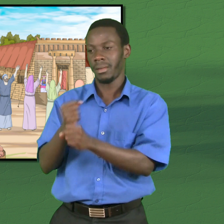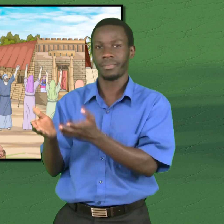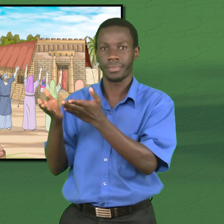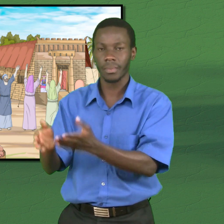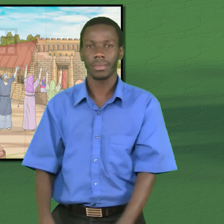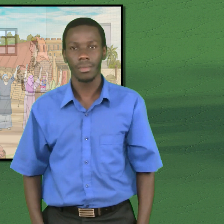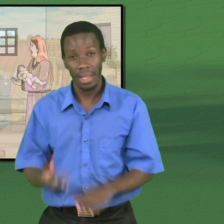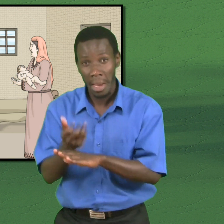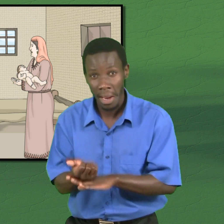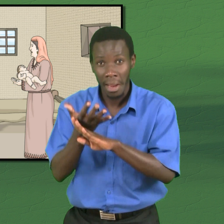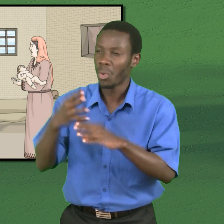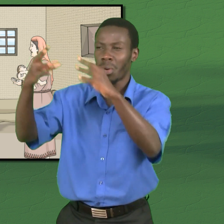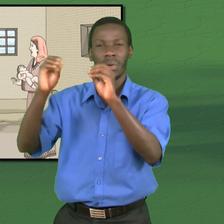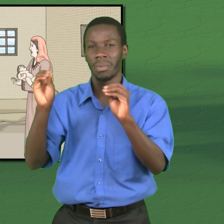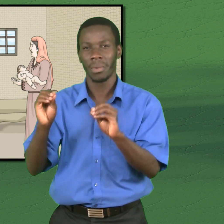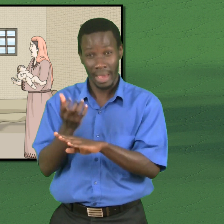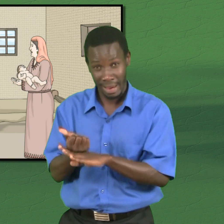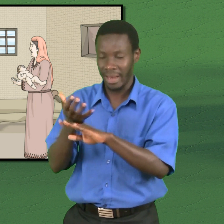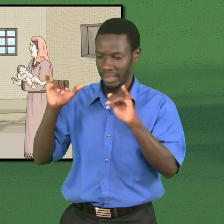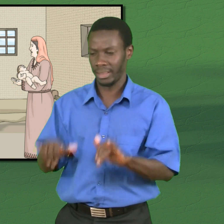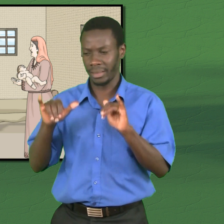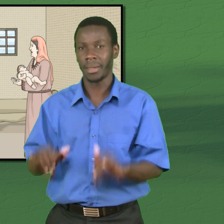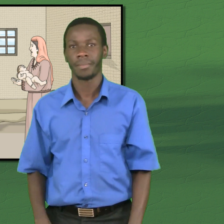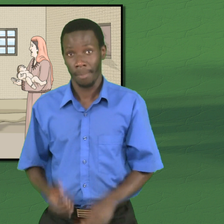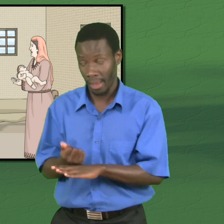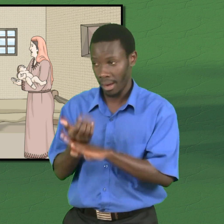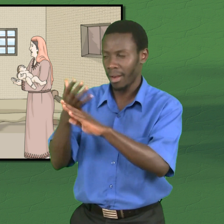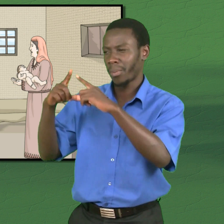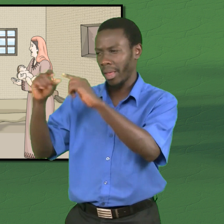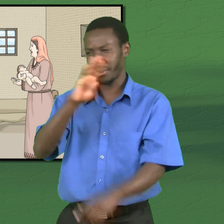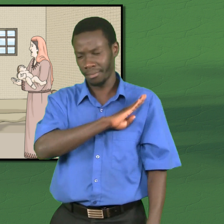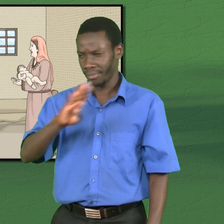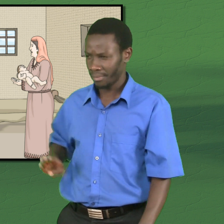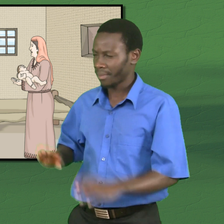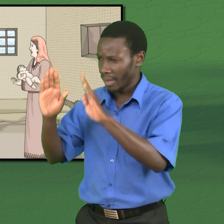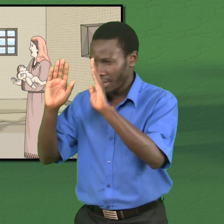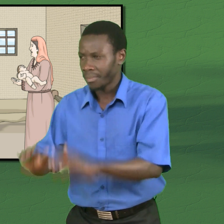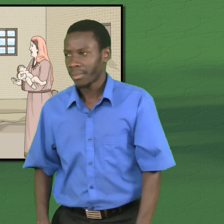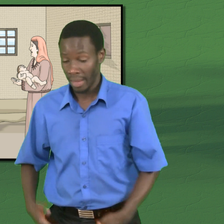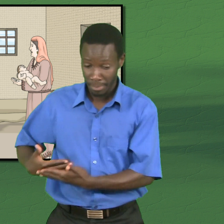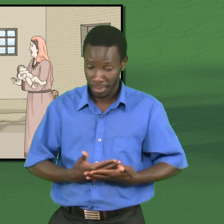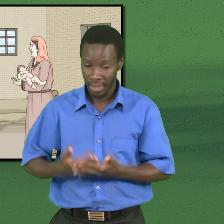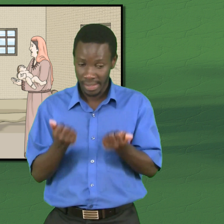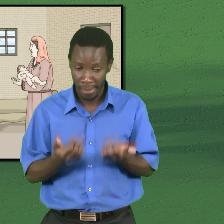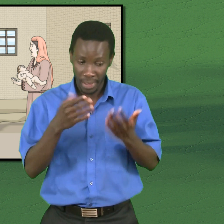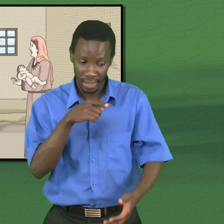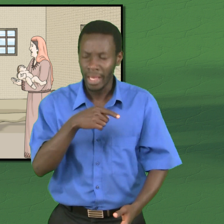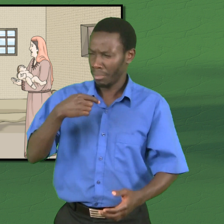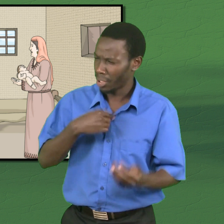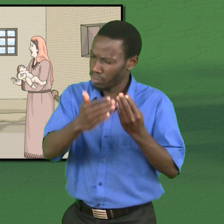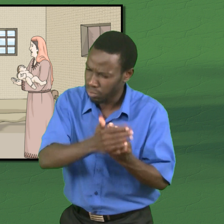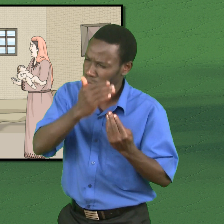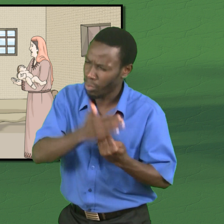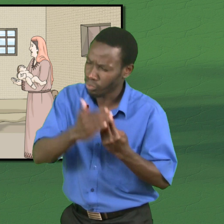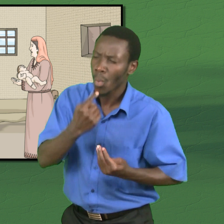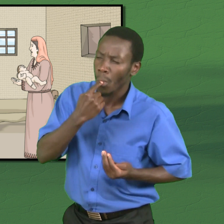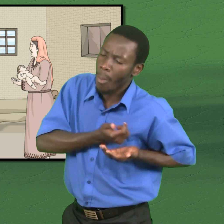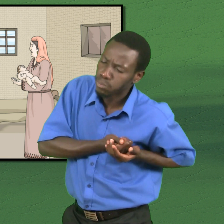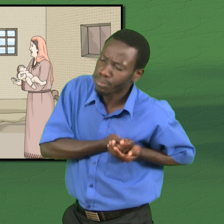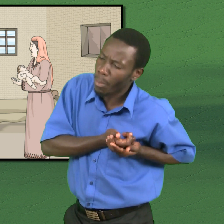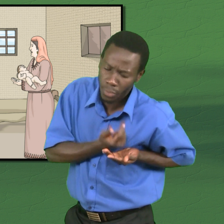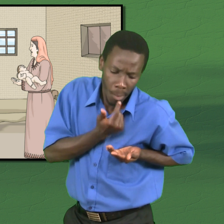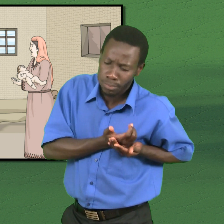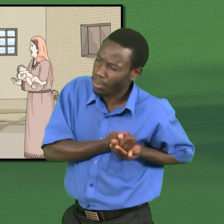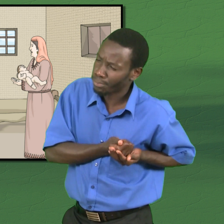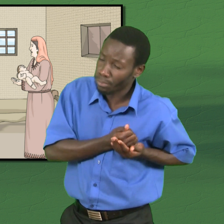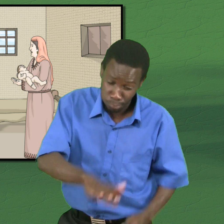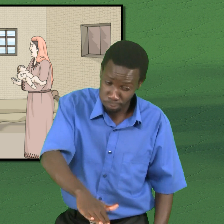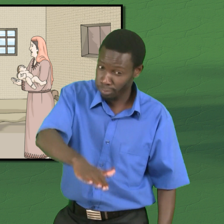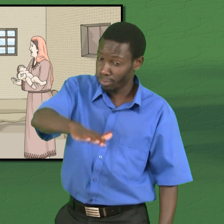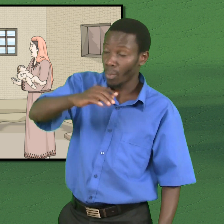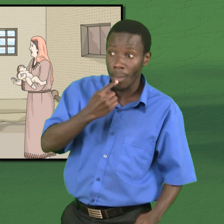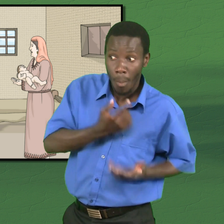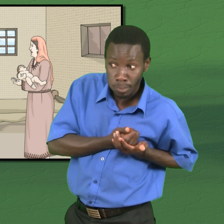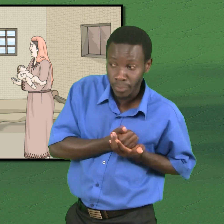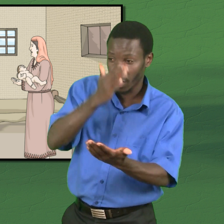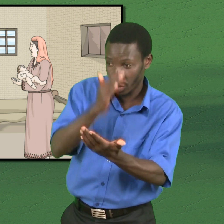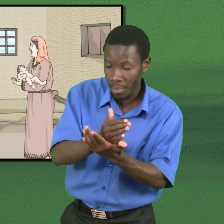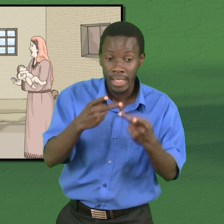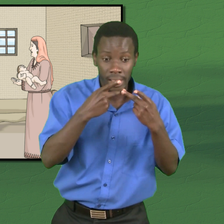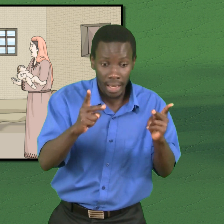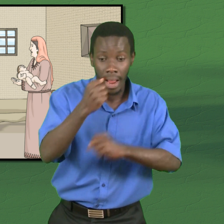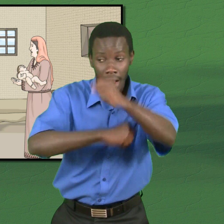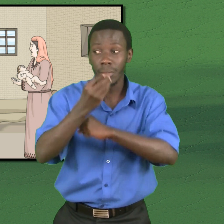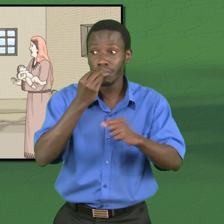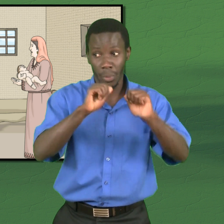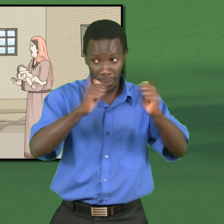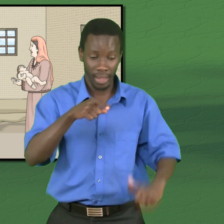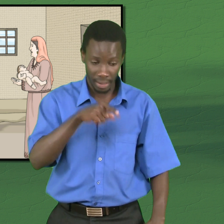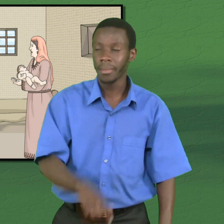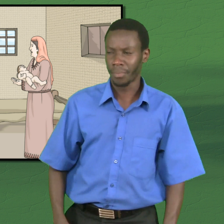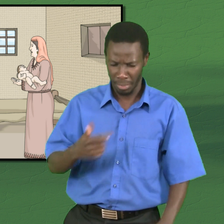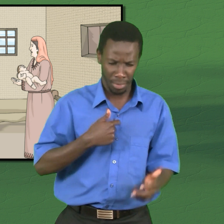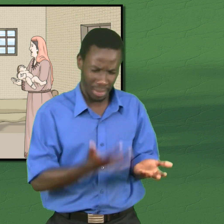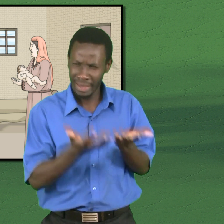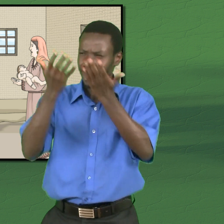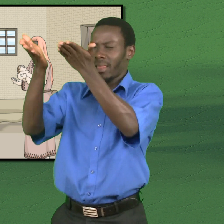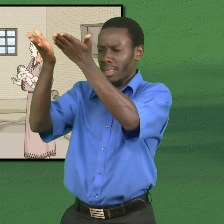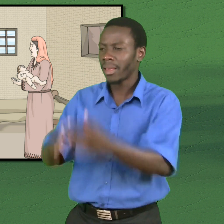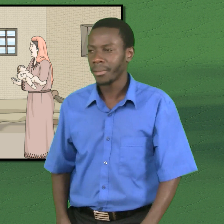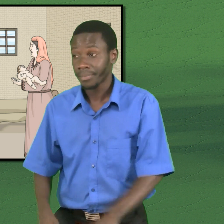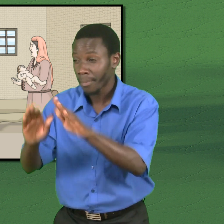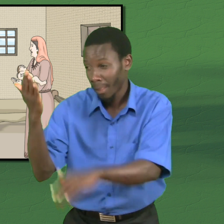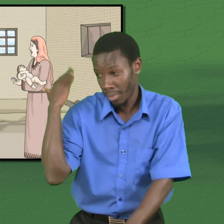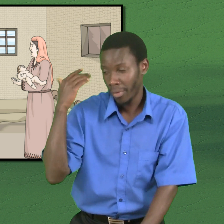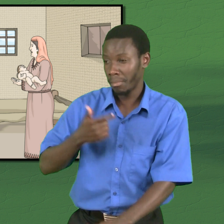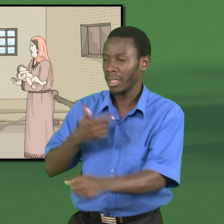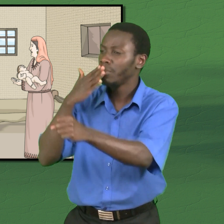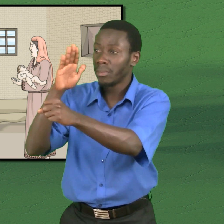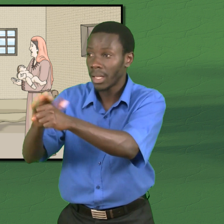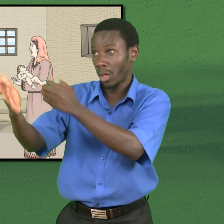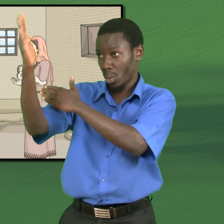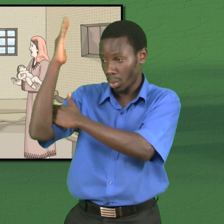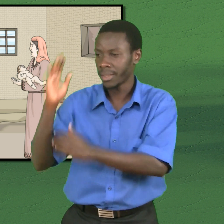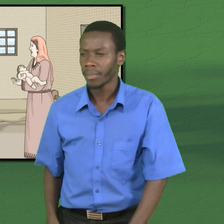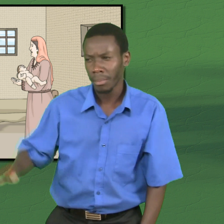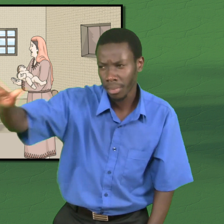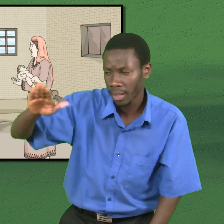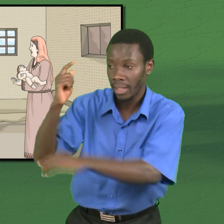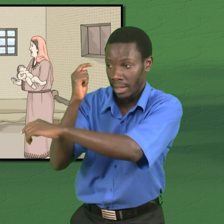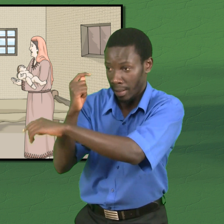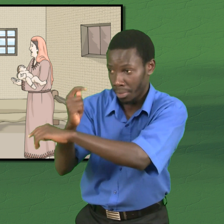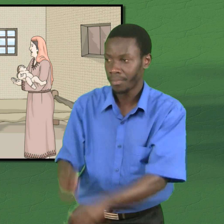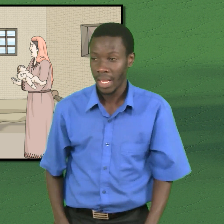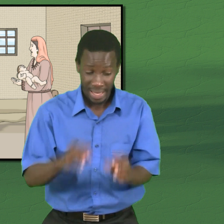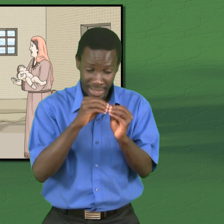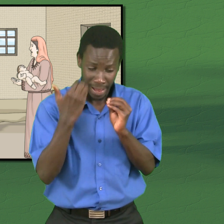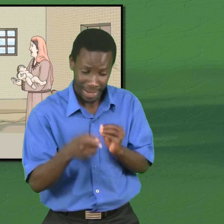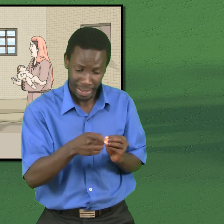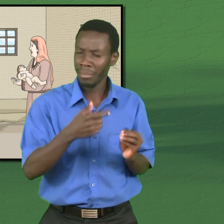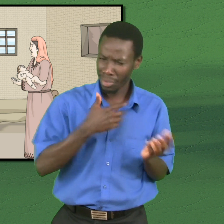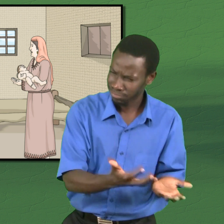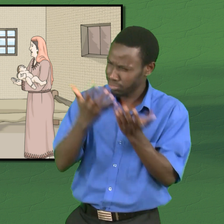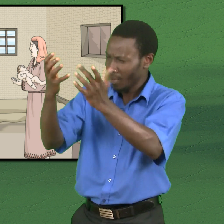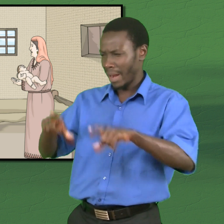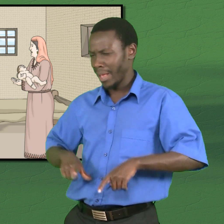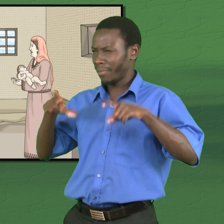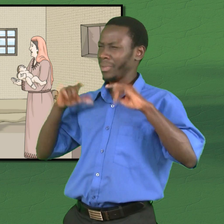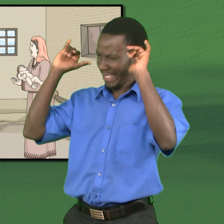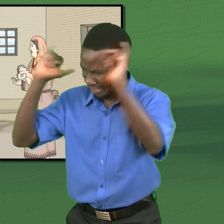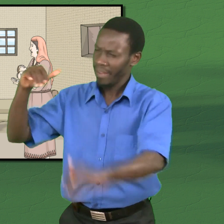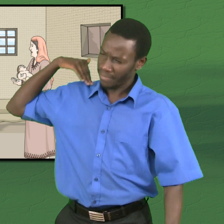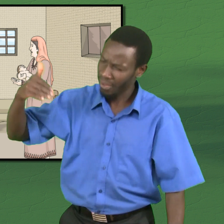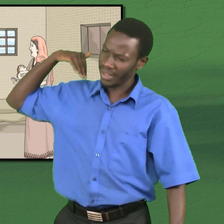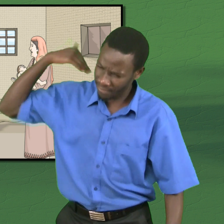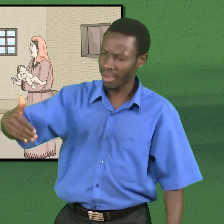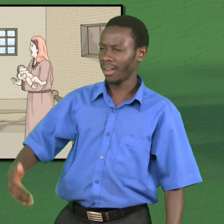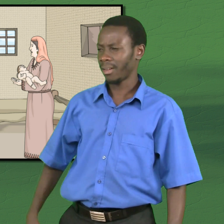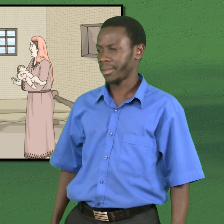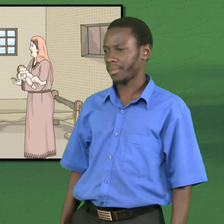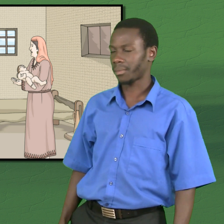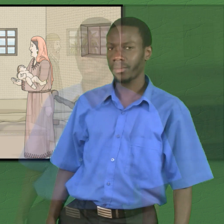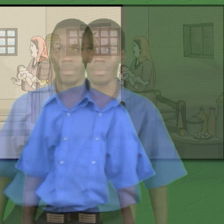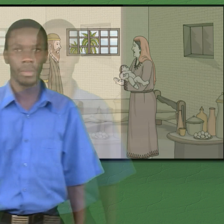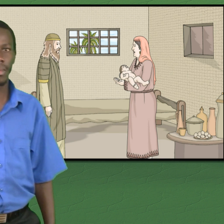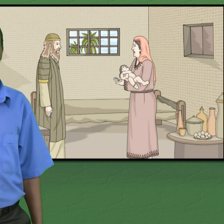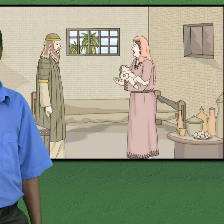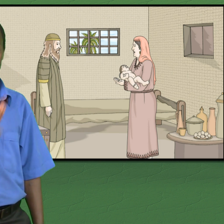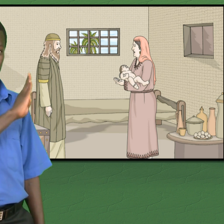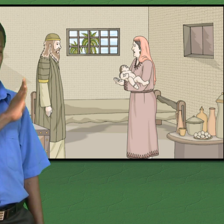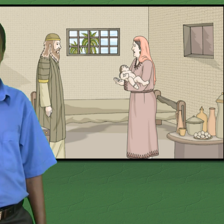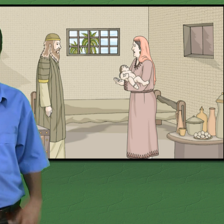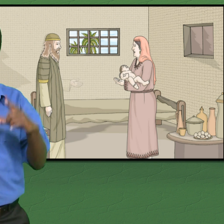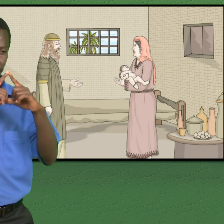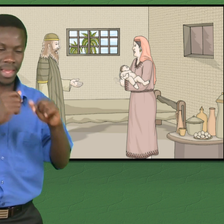“After the boy is weaned,” she said to her husband, “I will take him to appear before the LORD and to stay there permanently.”